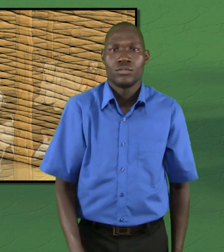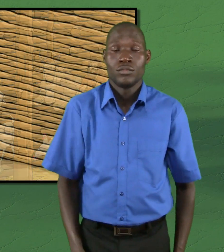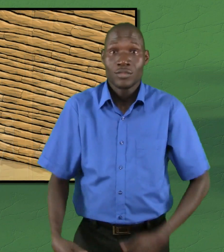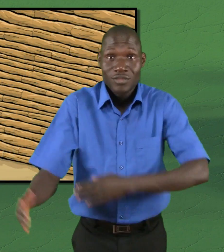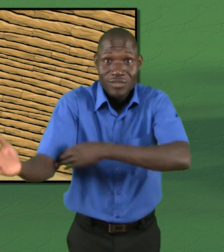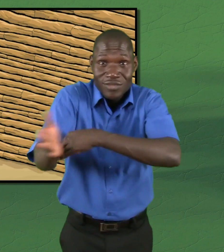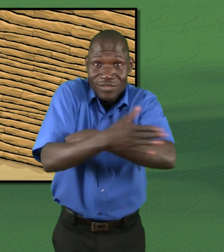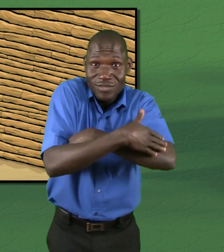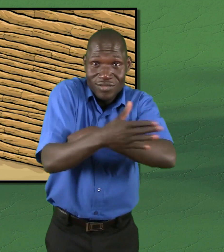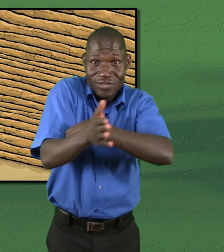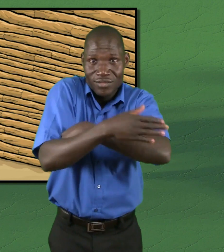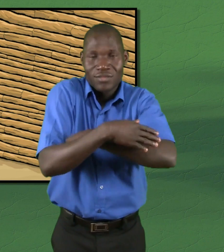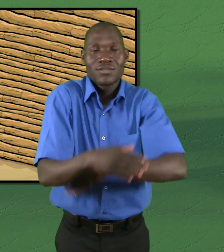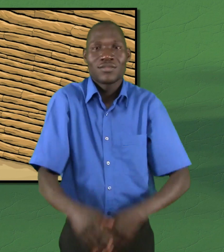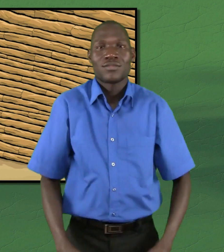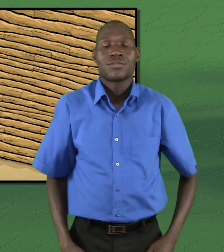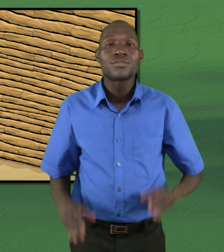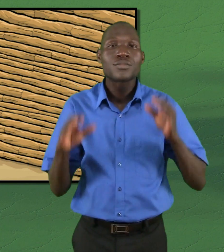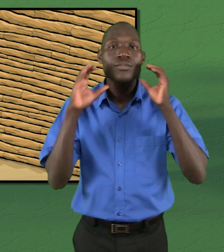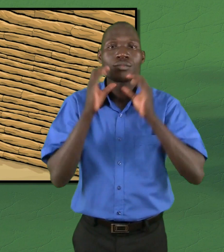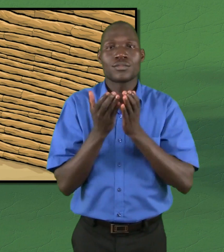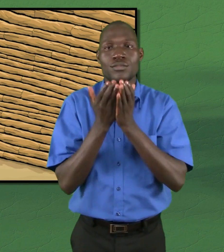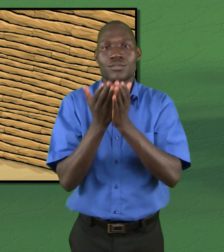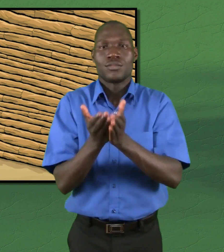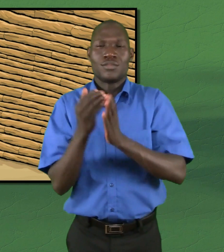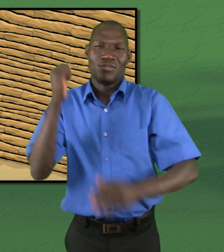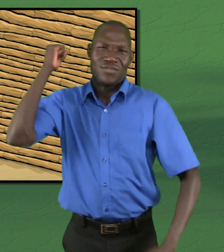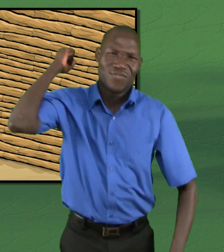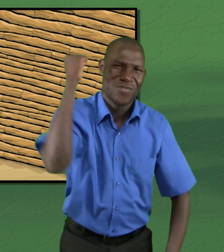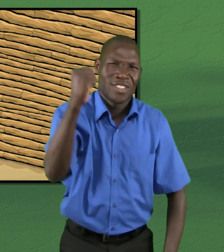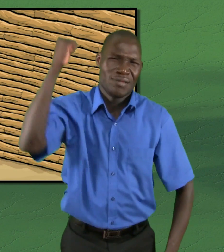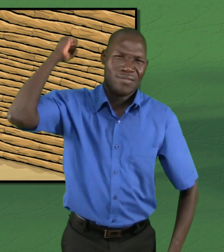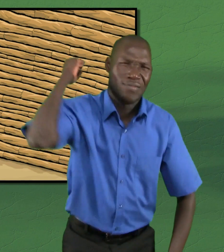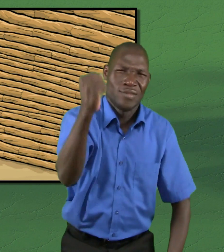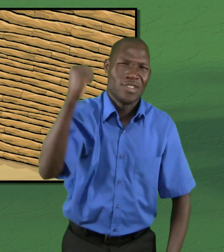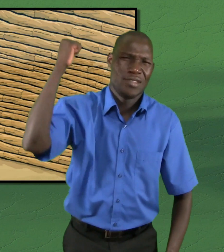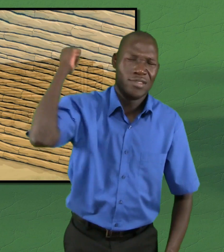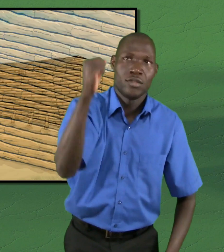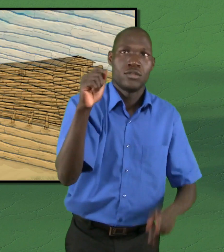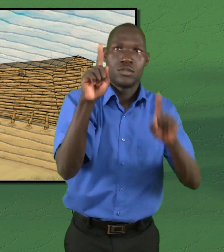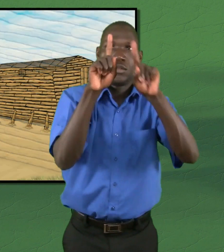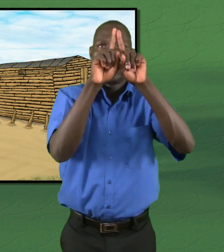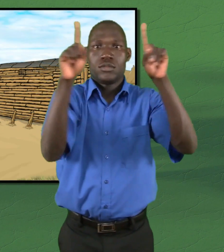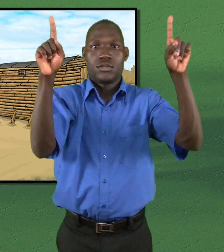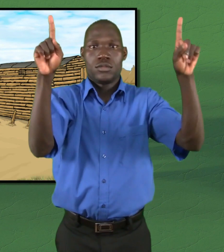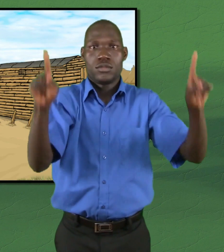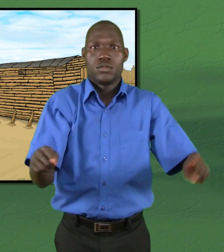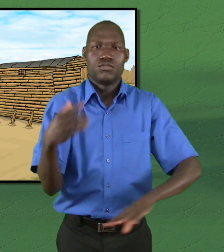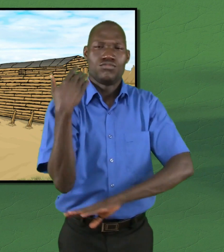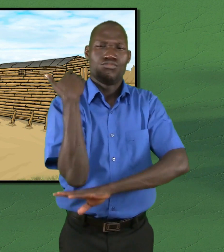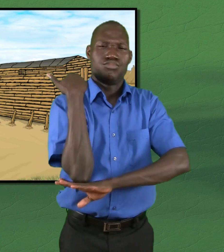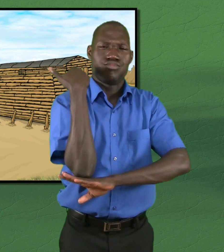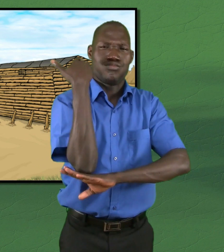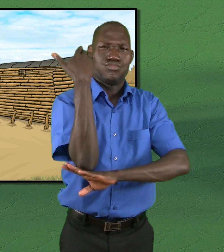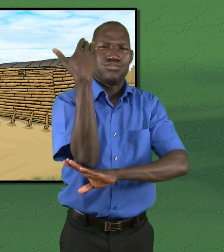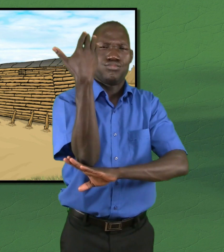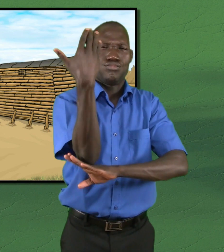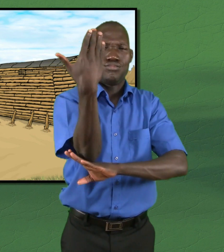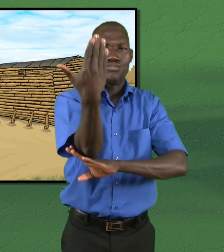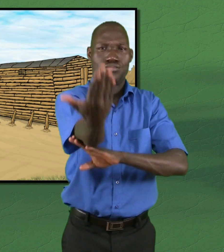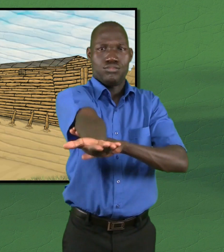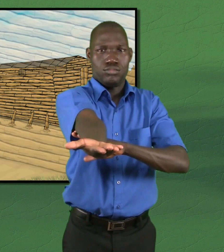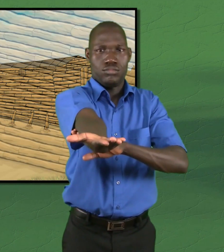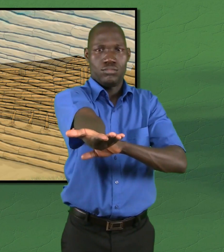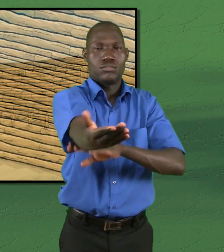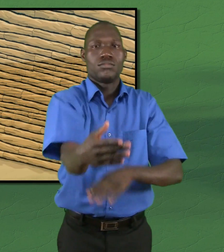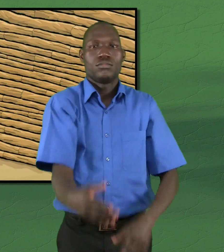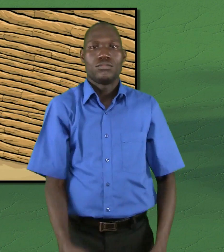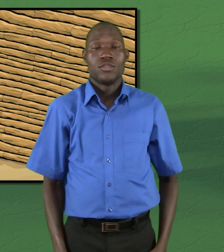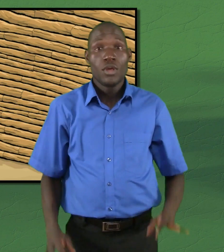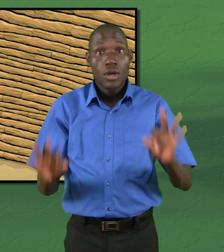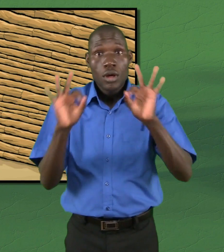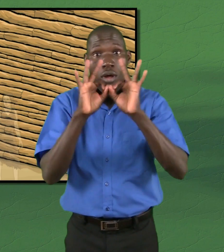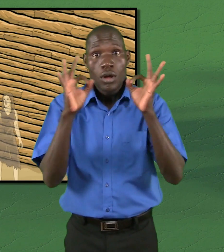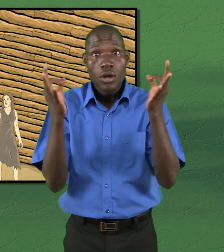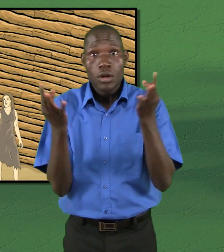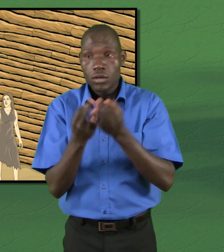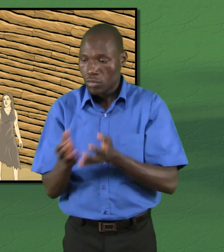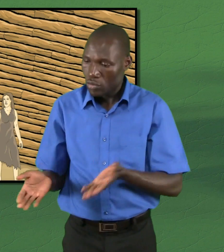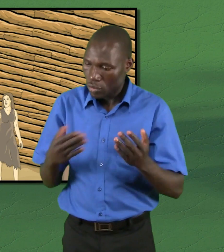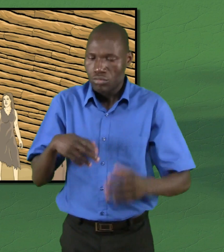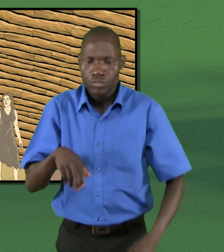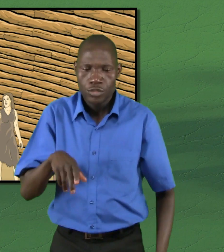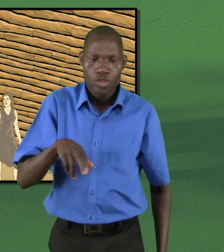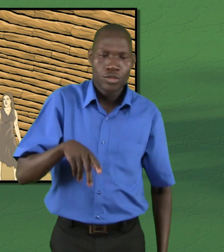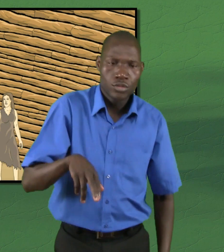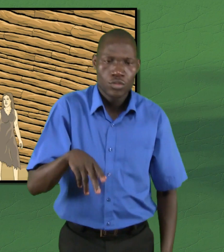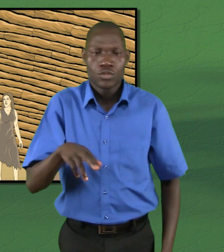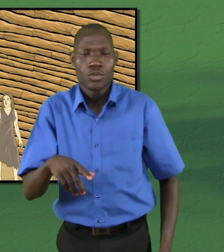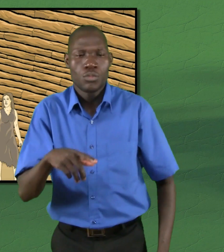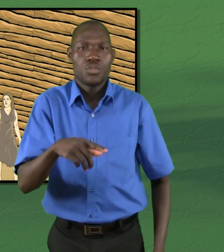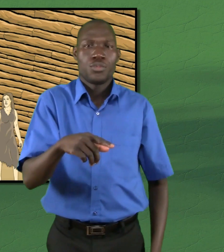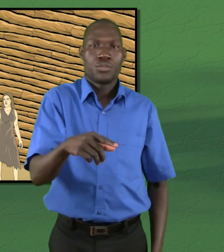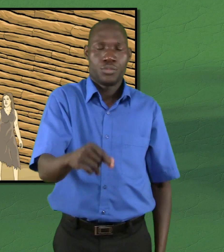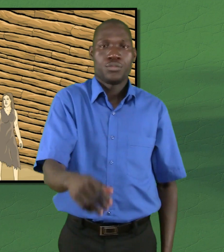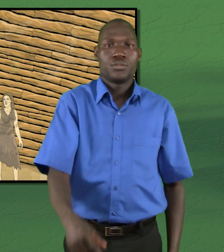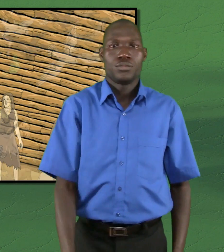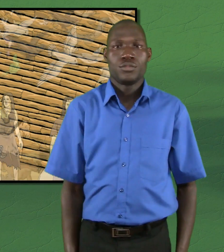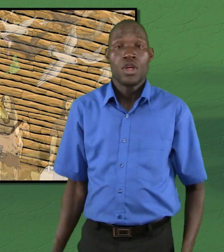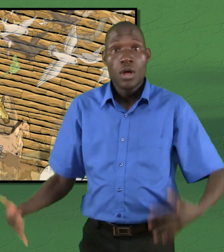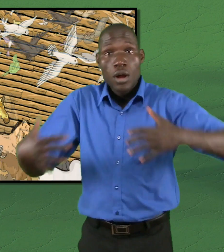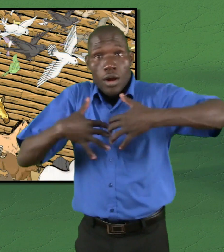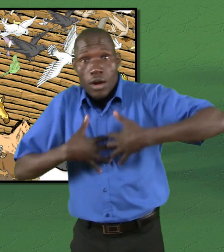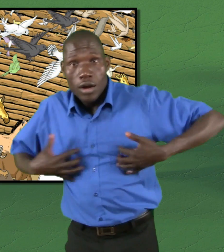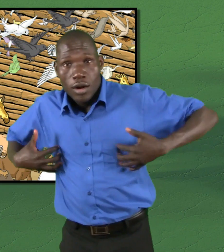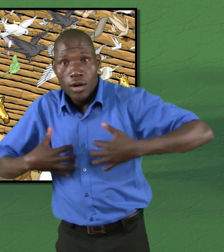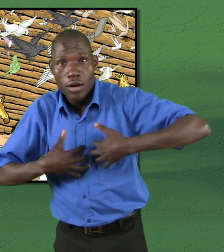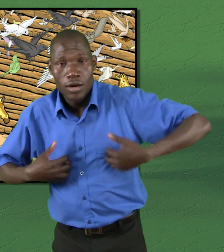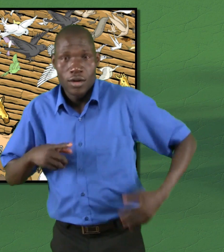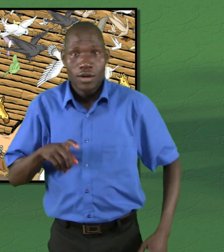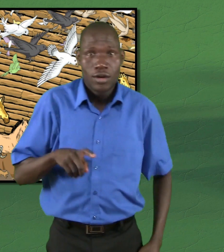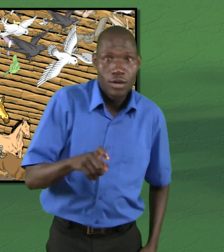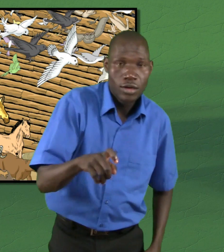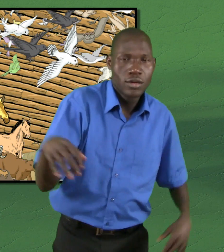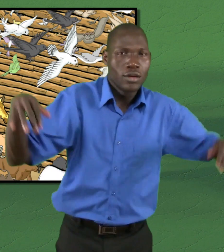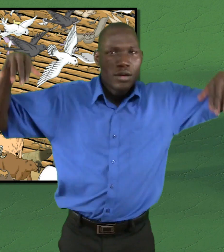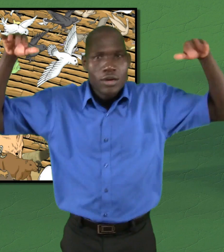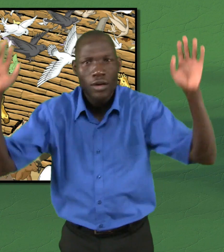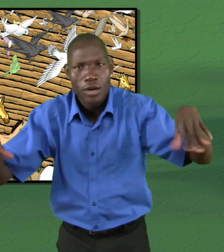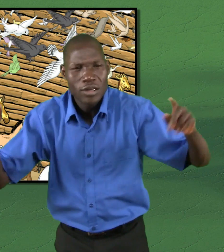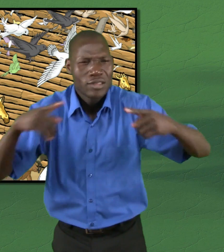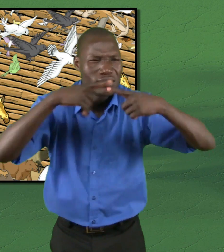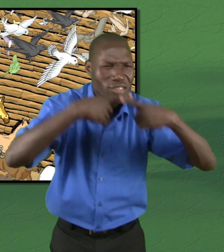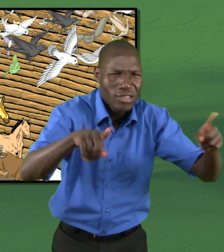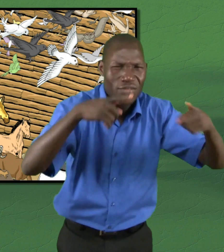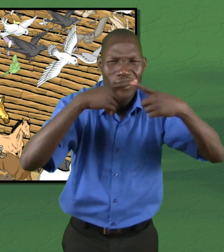So Noah came out, along with his sons and his wife and his sons’ wives.